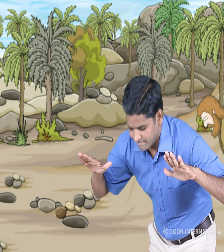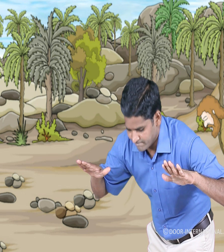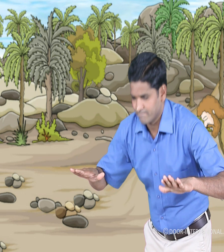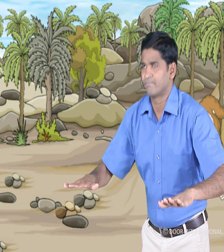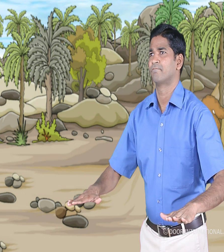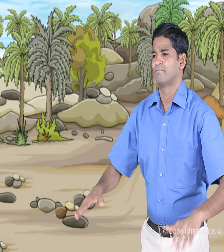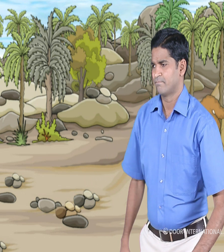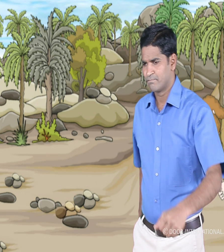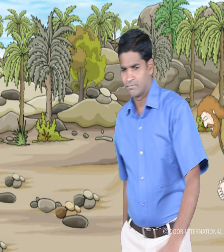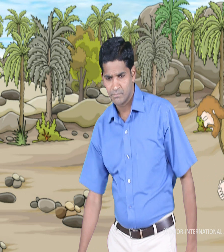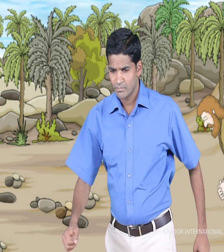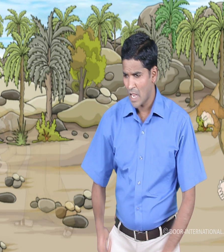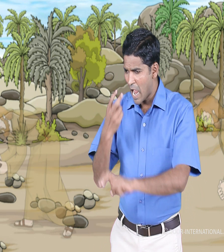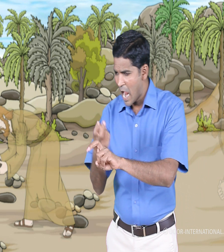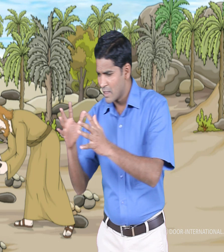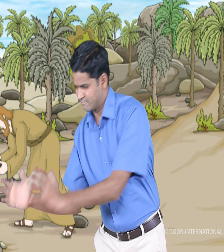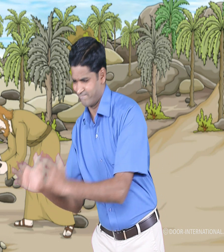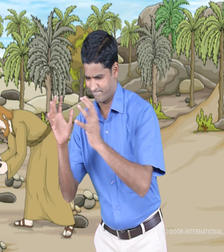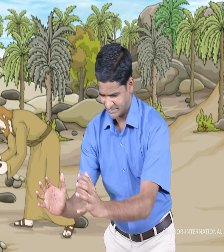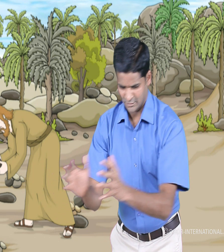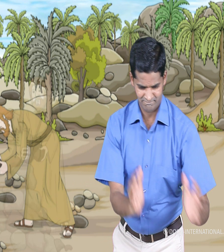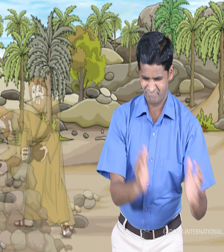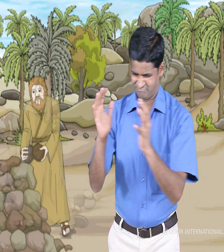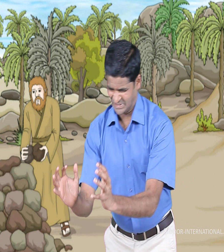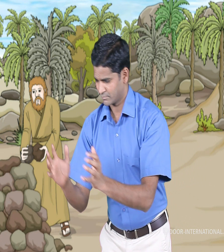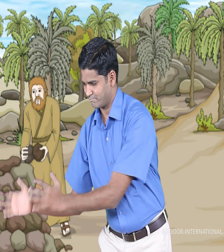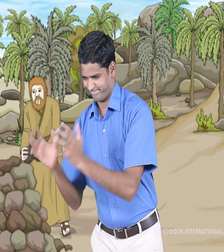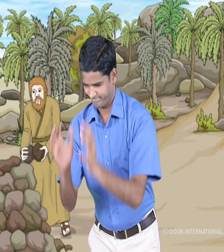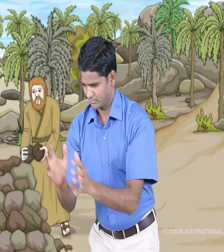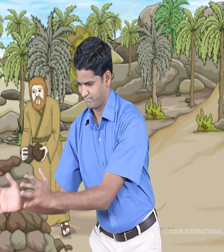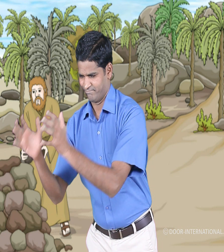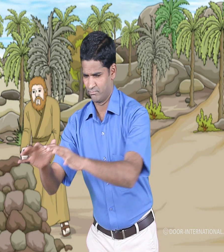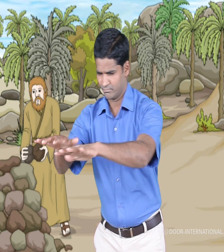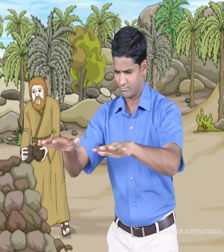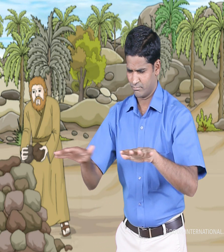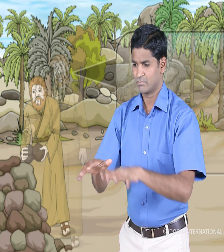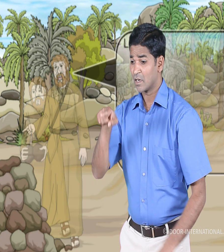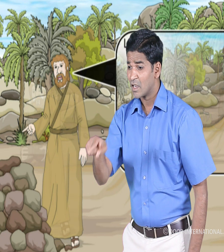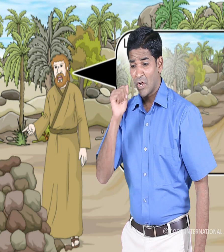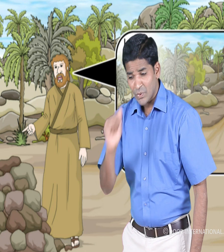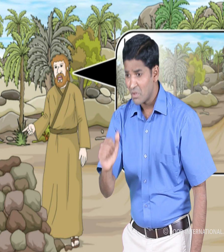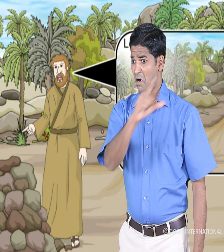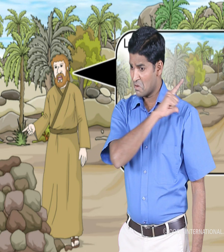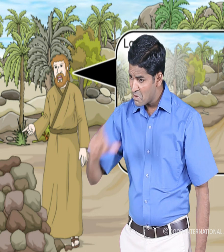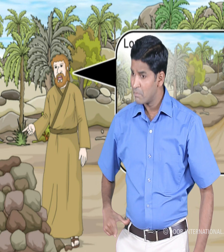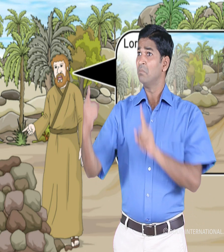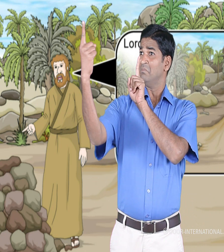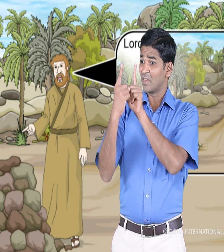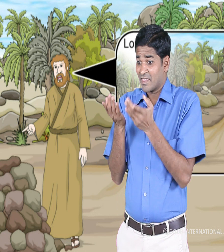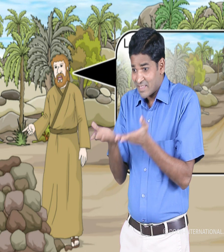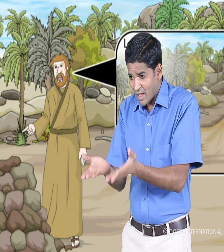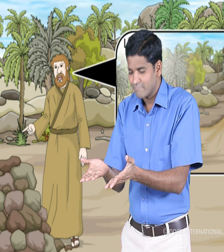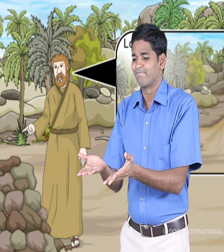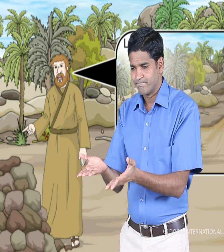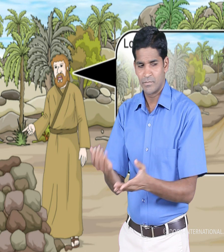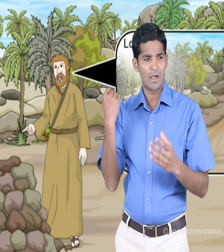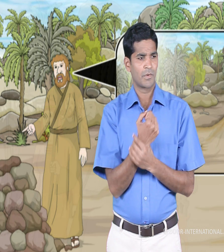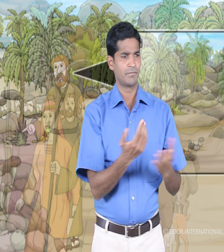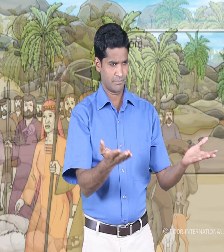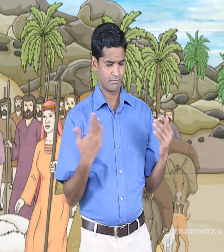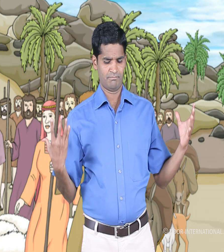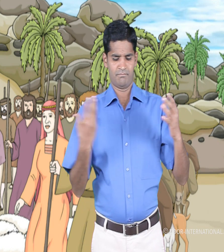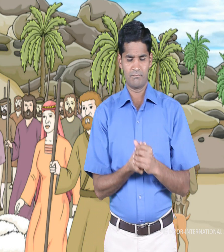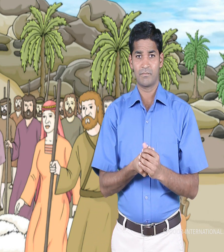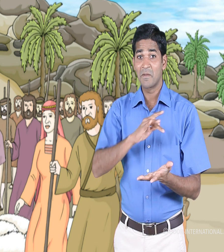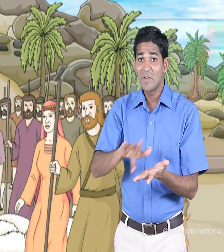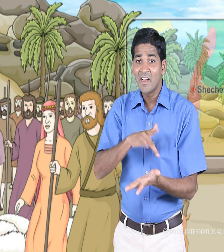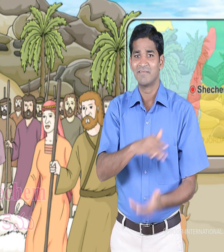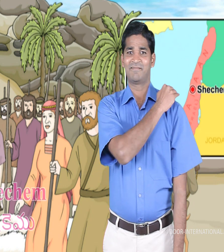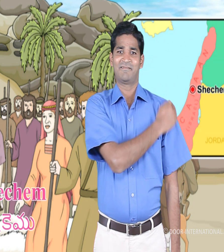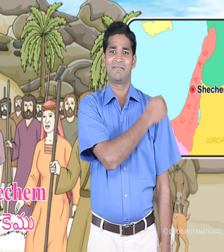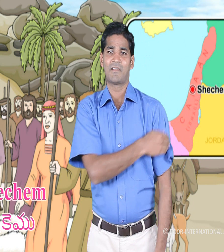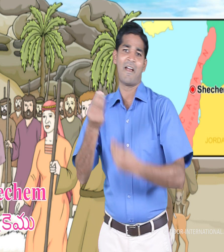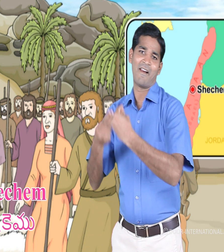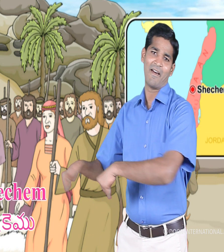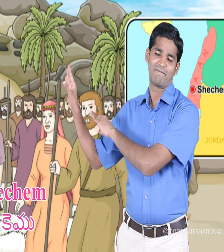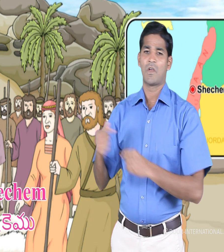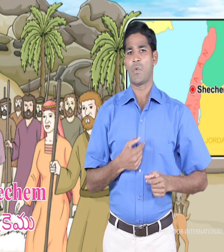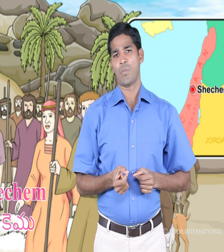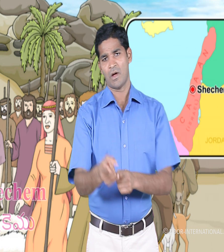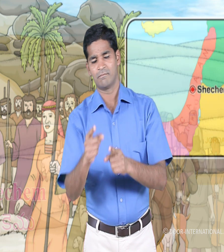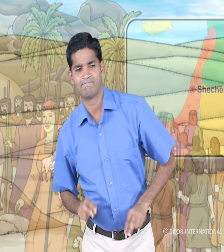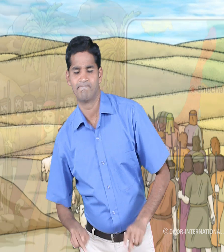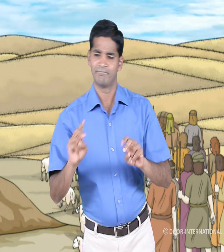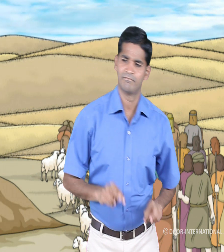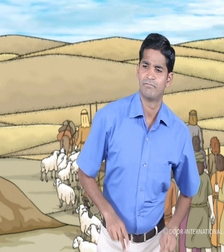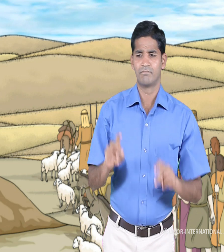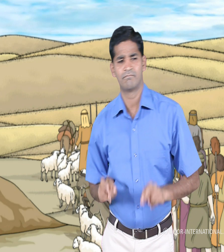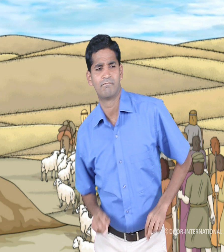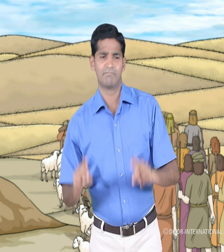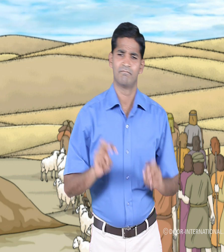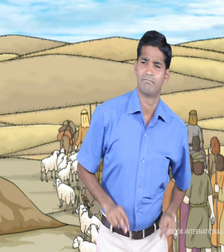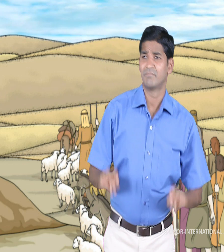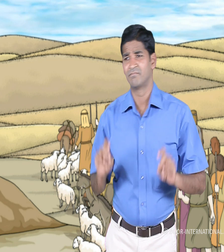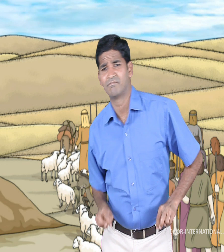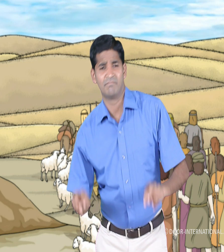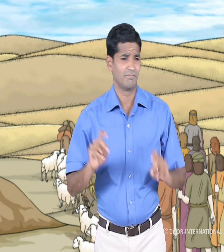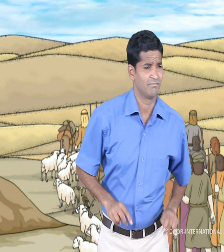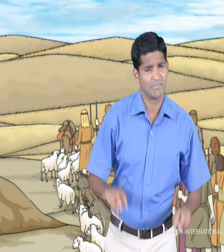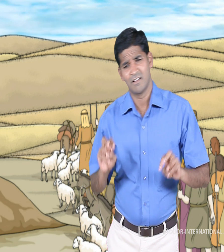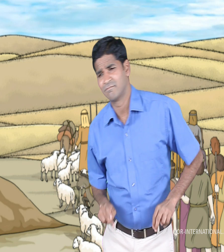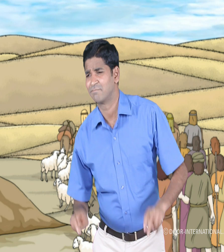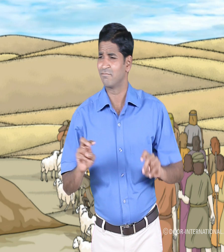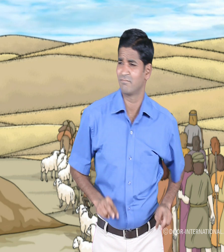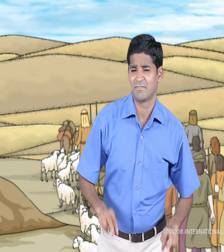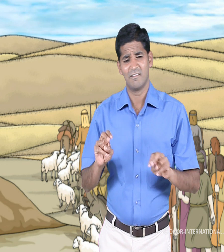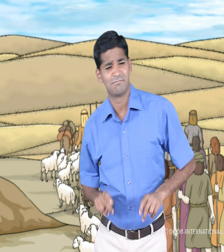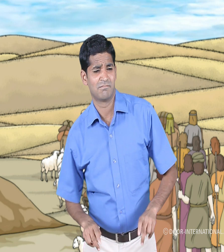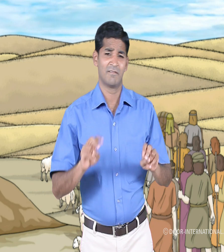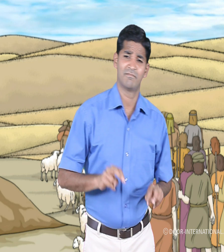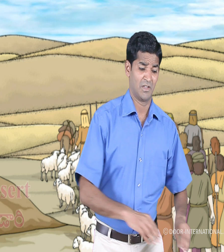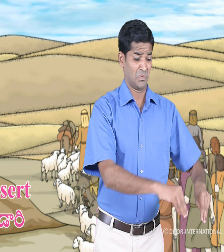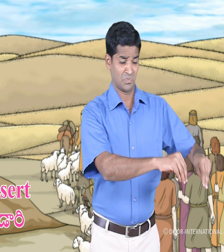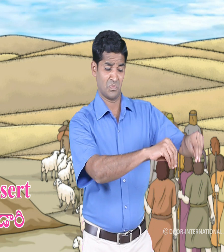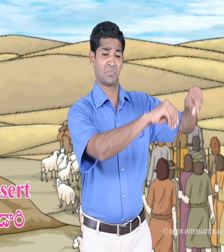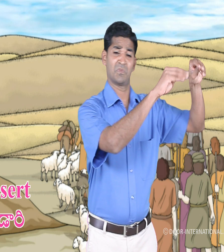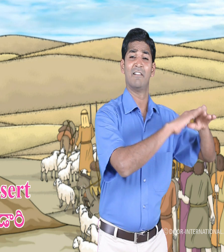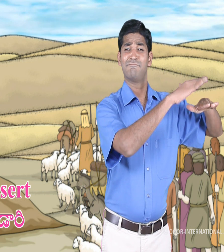So Abram built an altar there to the LORD, who had appeared to him.